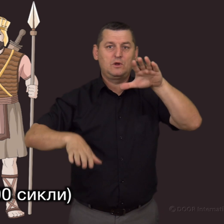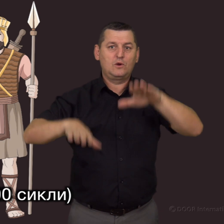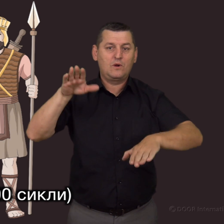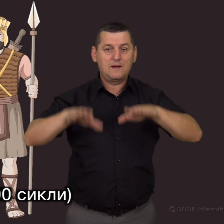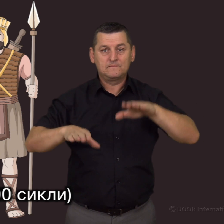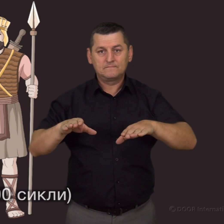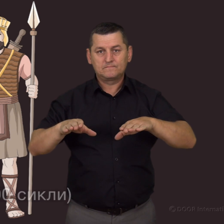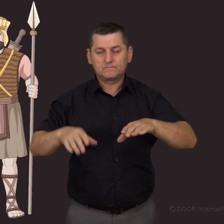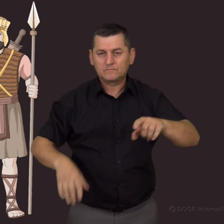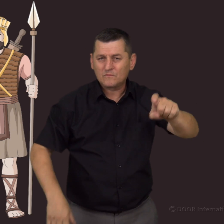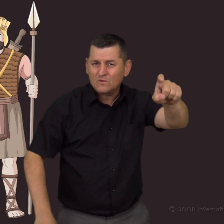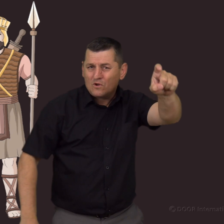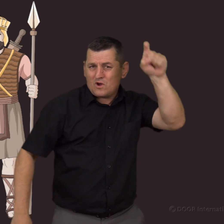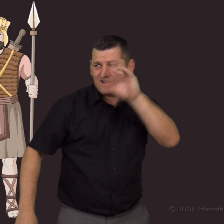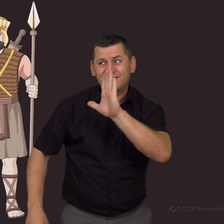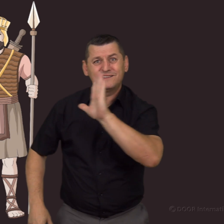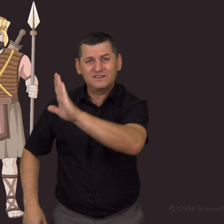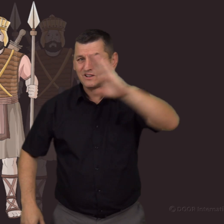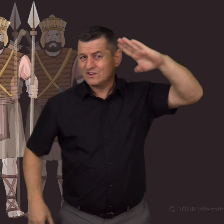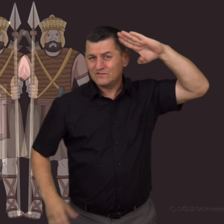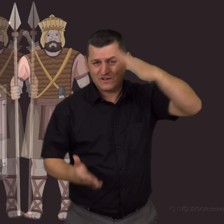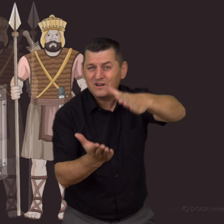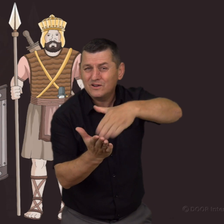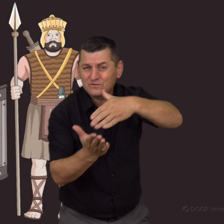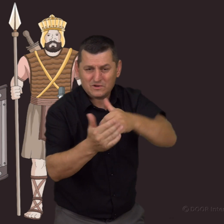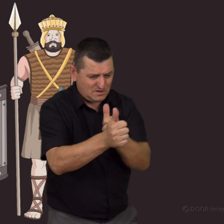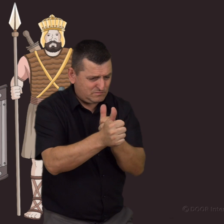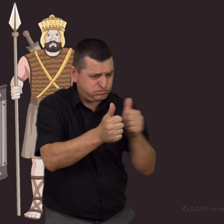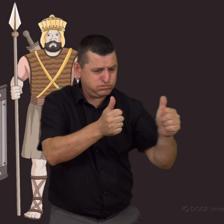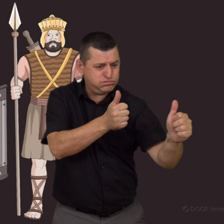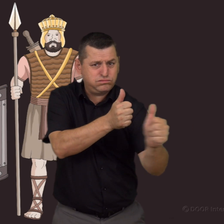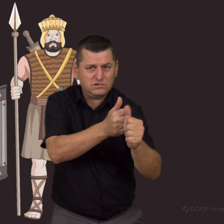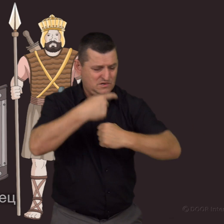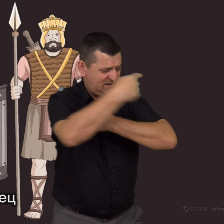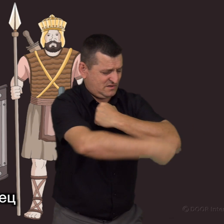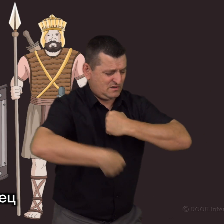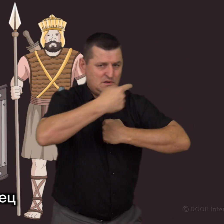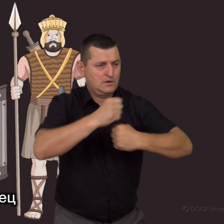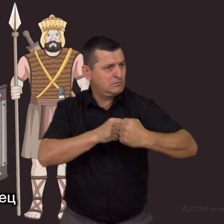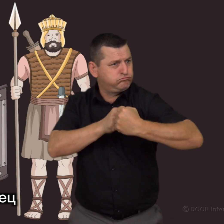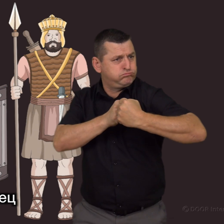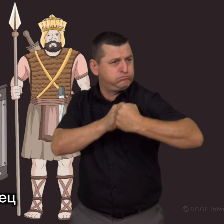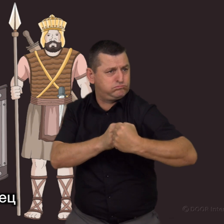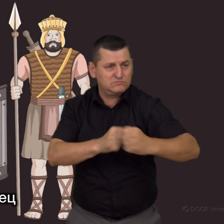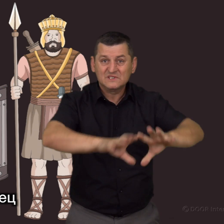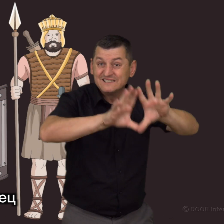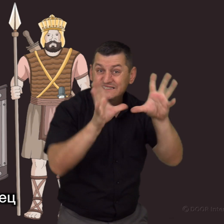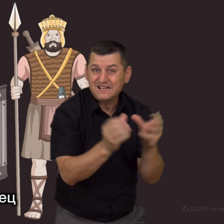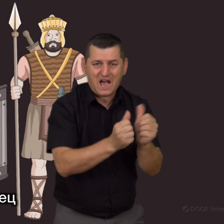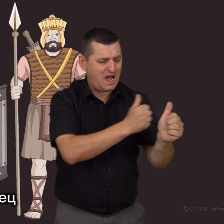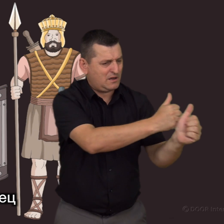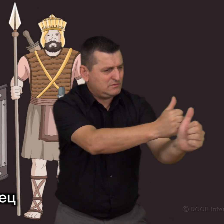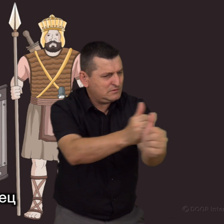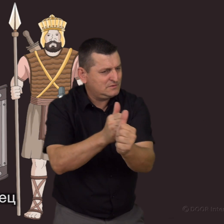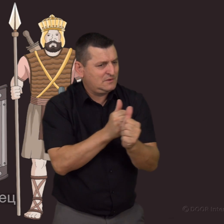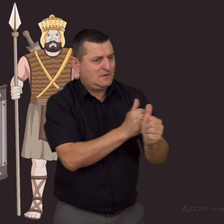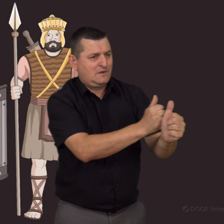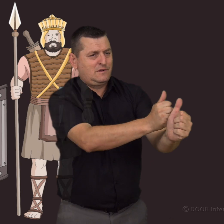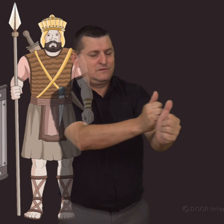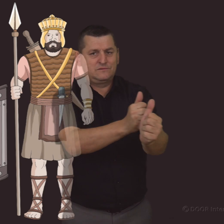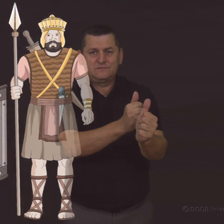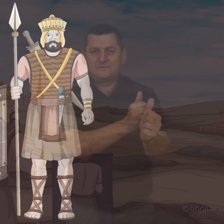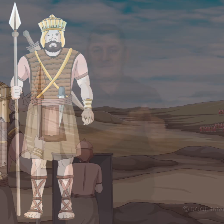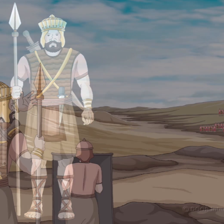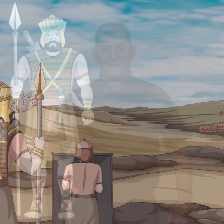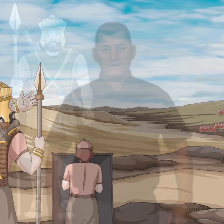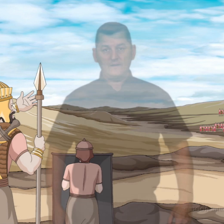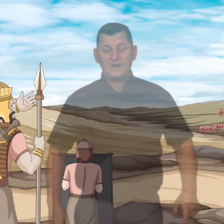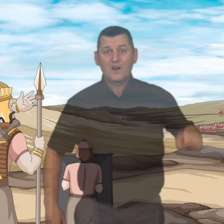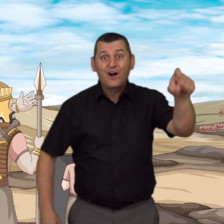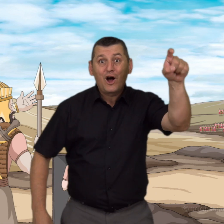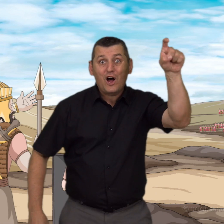In addition, his shield bearer went before him.